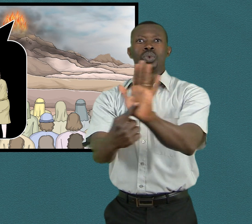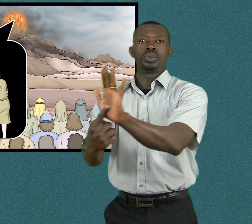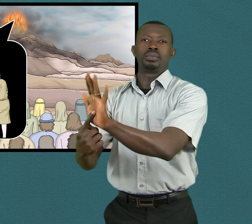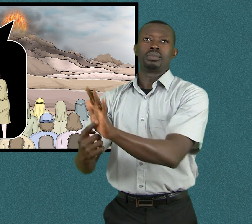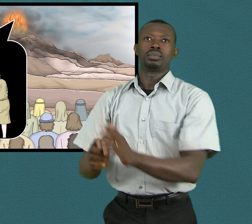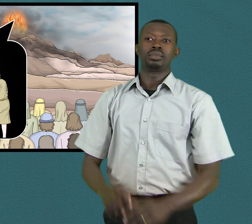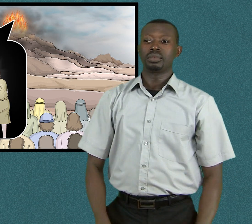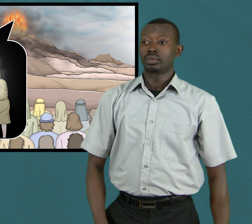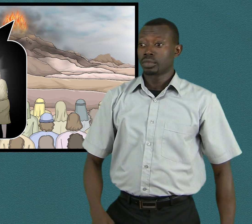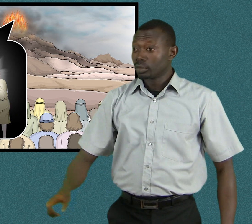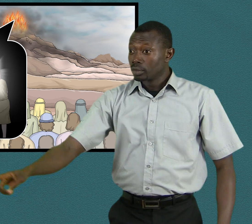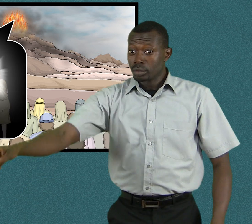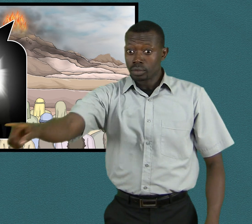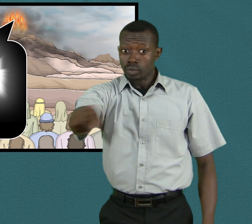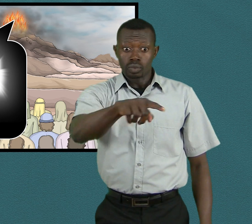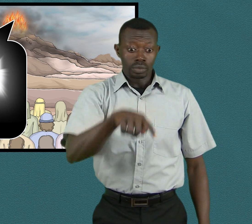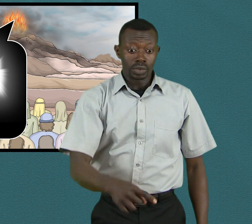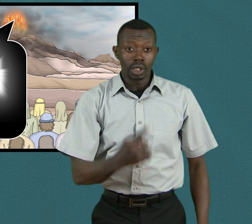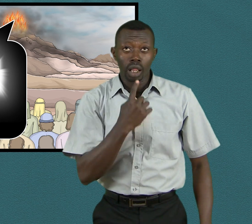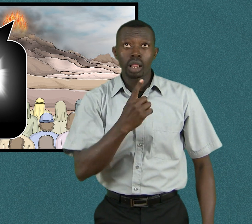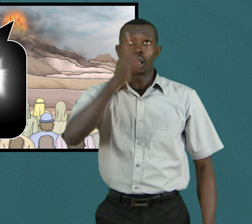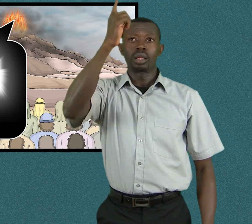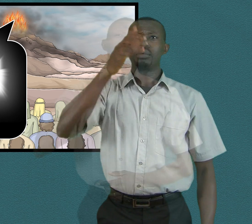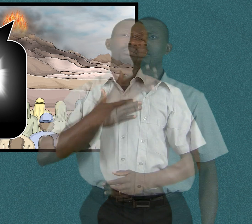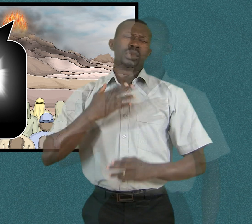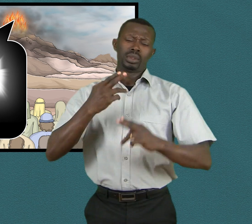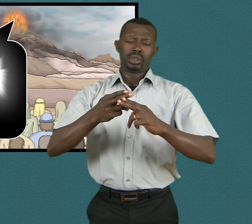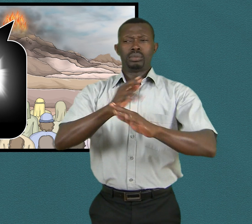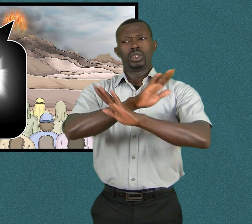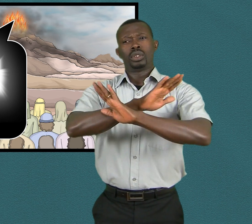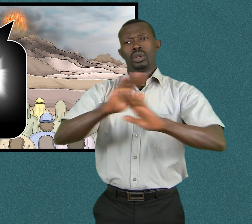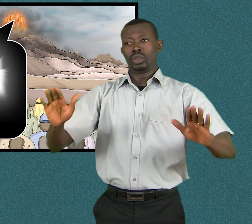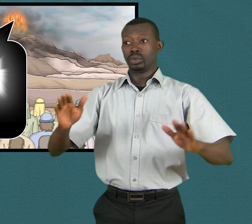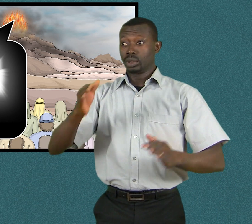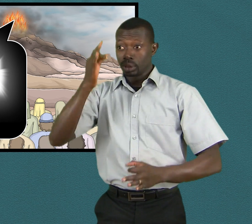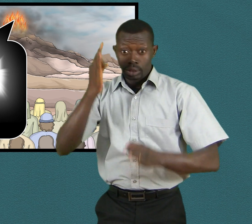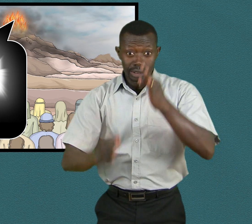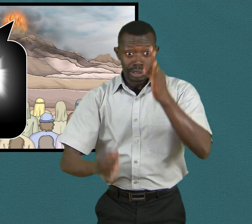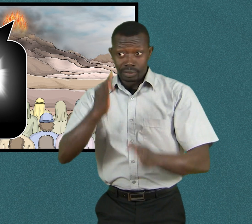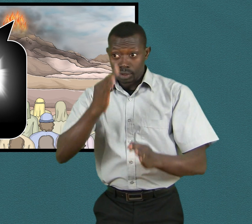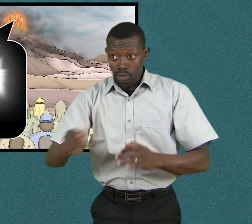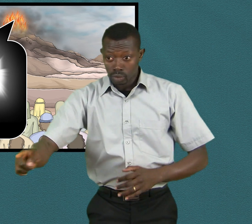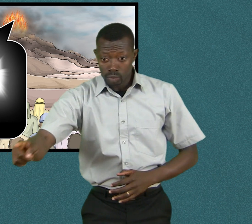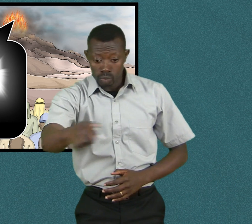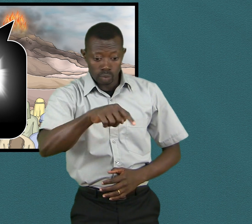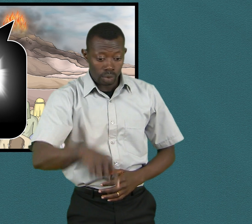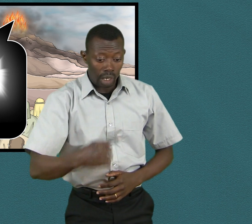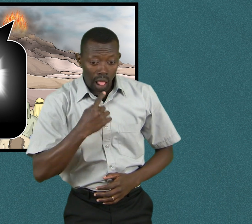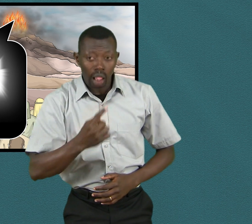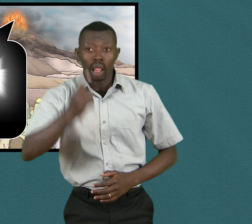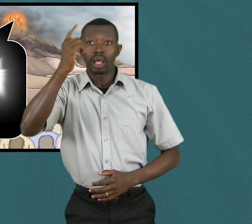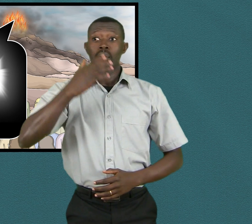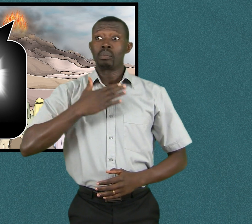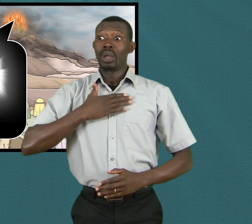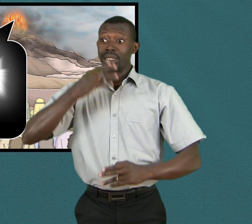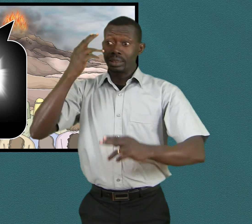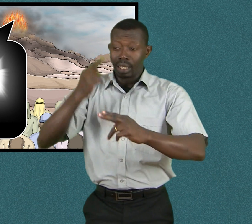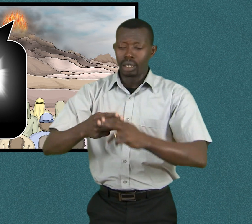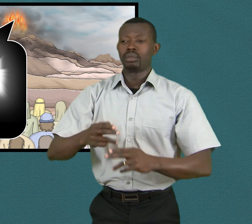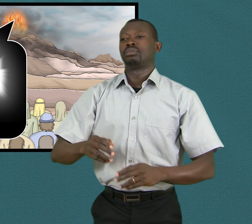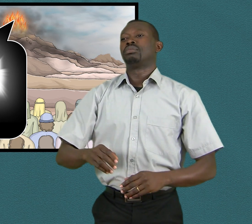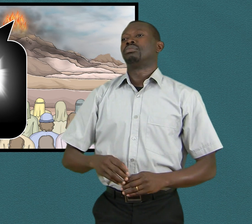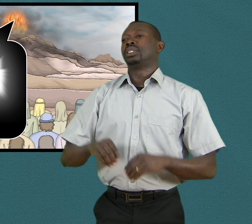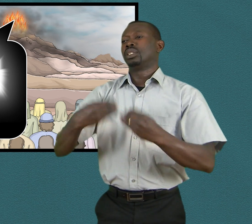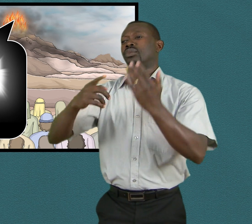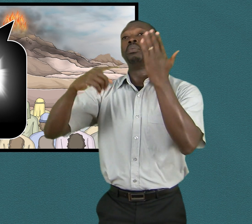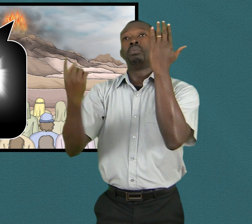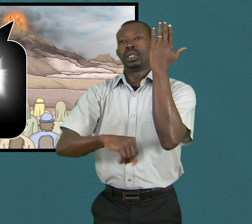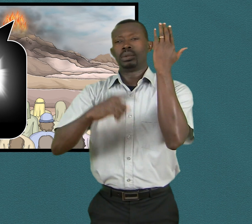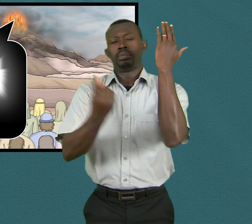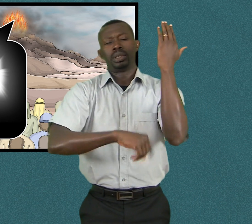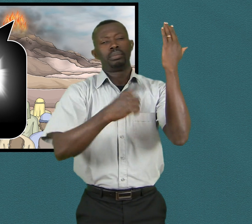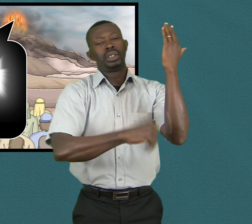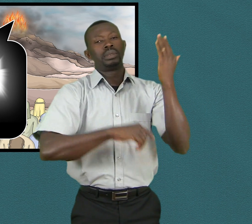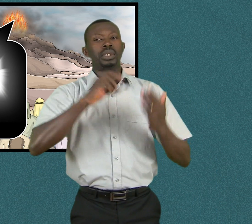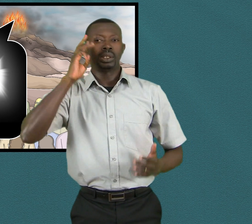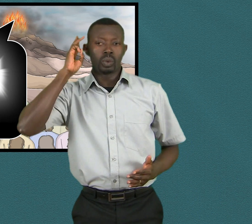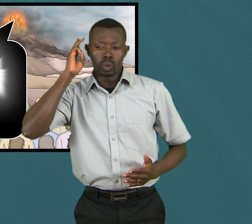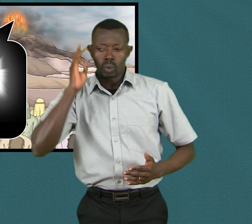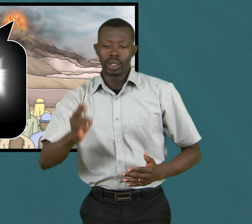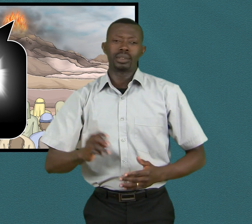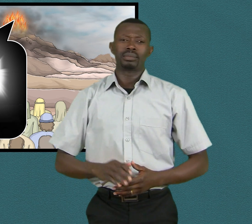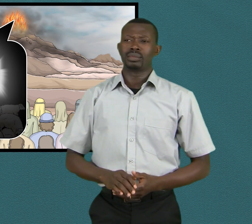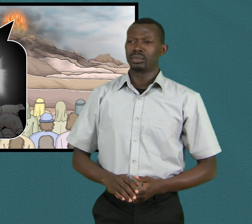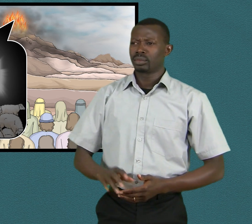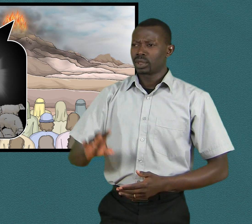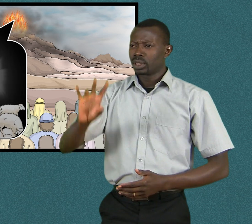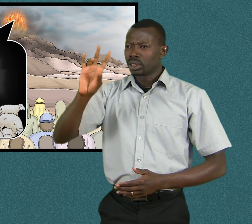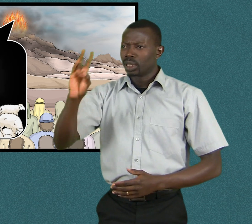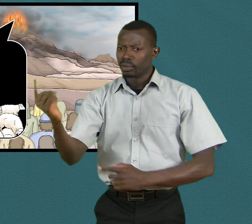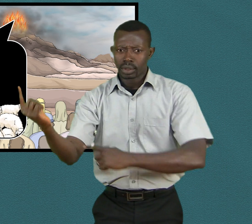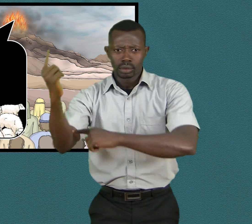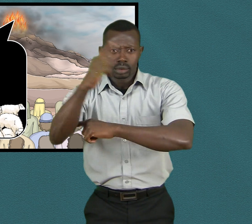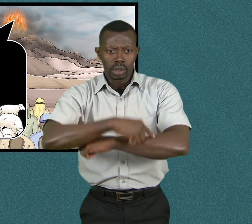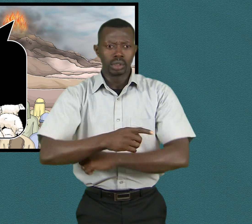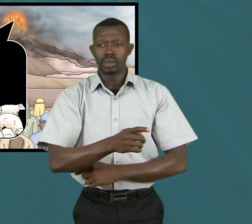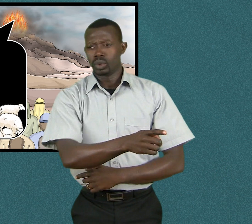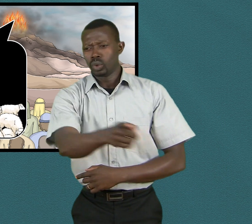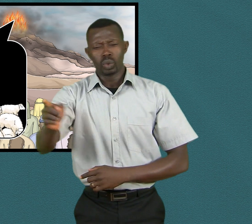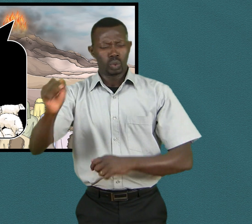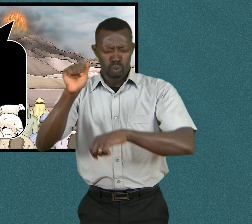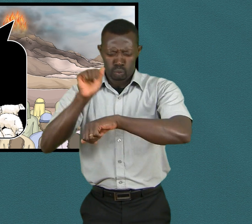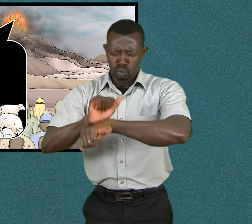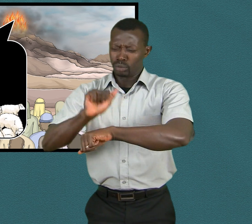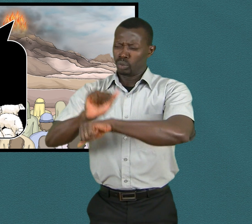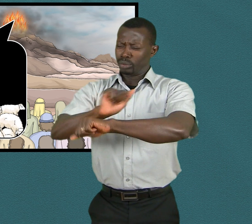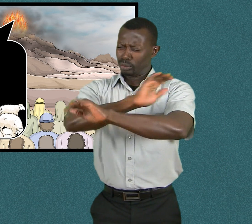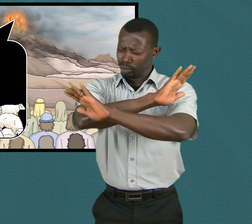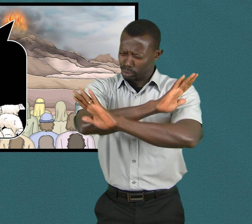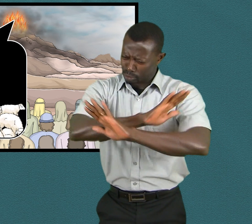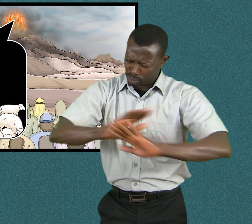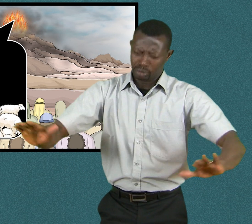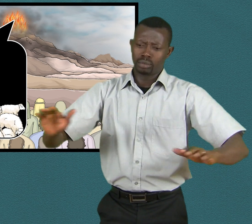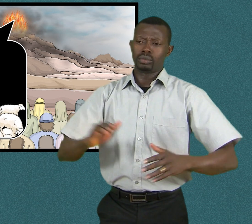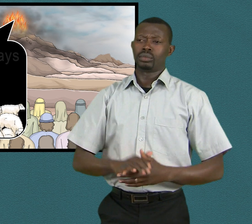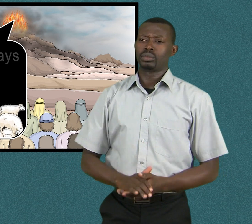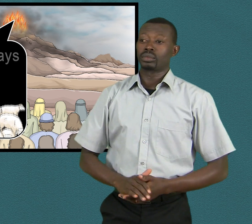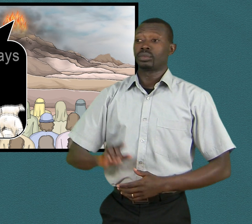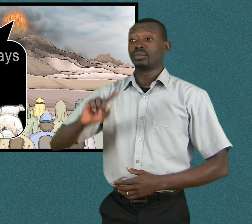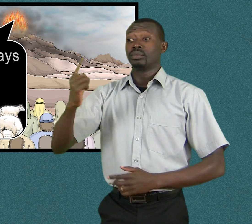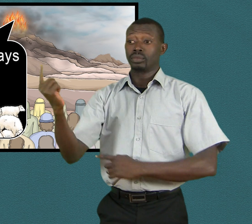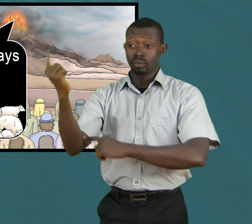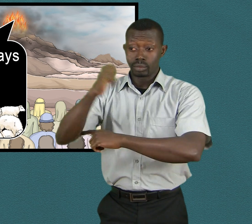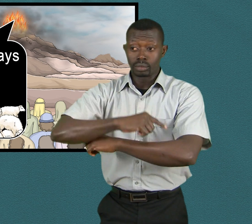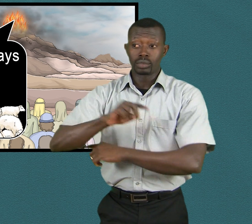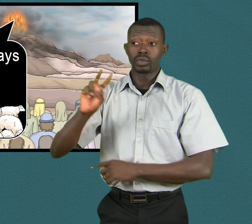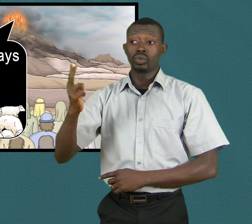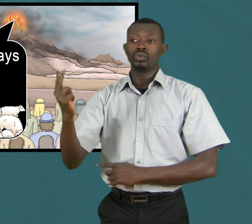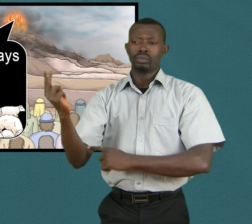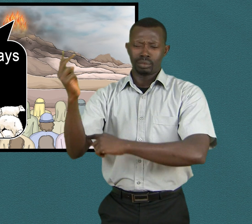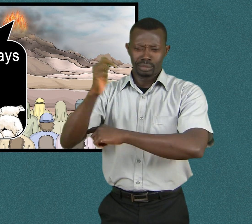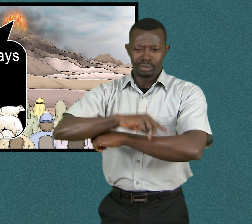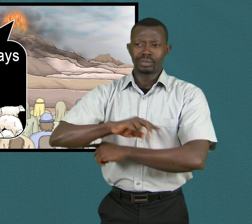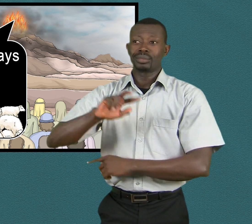You shall not take the name of the LORD your God in vain, for the LORD will not leave anyone unpunished who takes His name in vain. Remember the Sabbath day by keeping it holy.